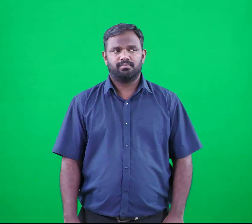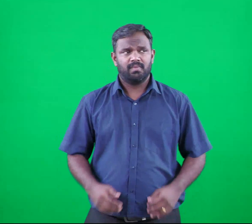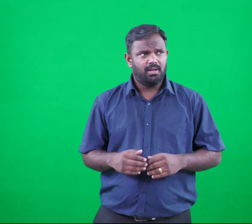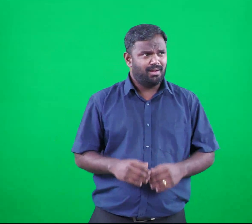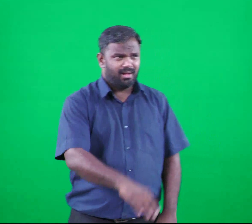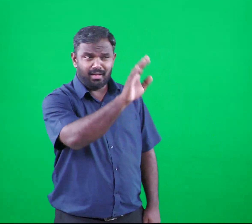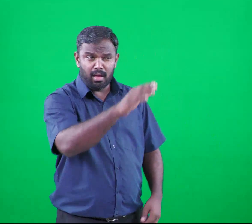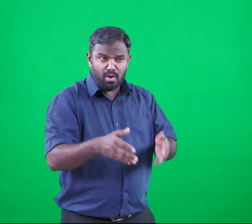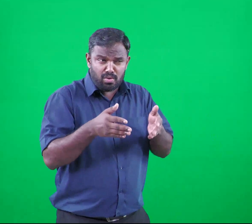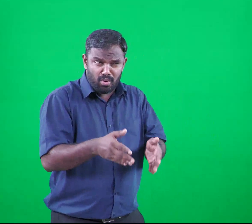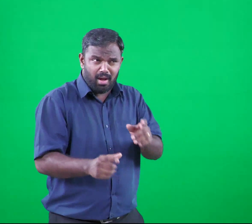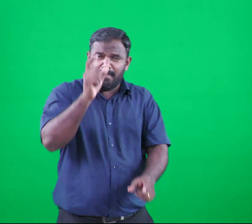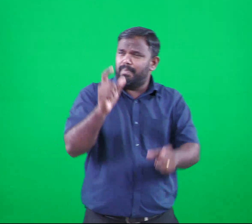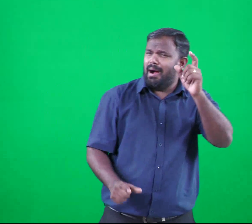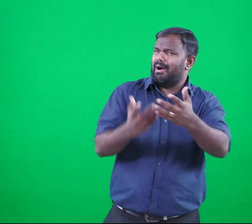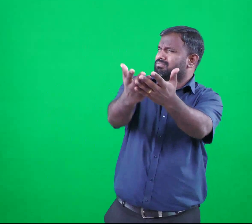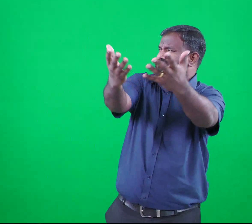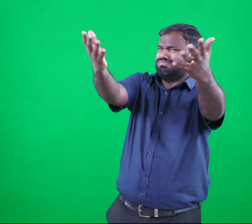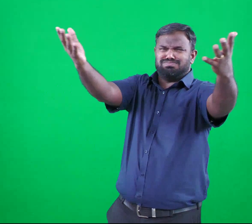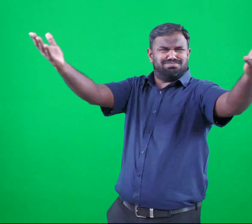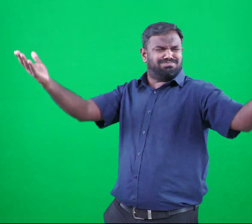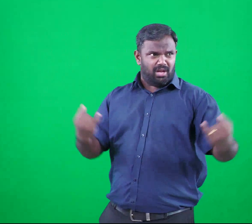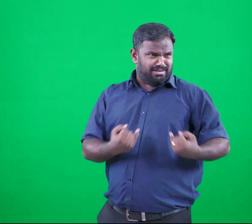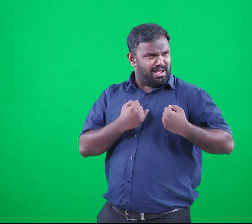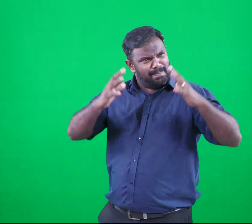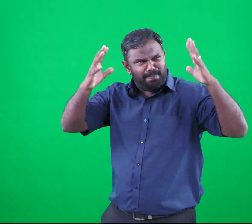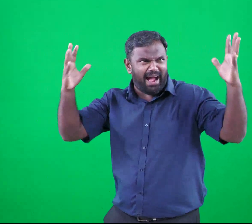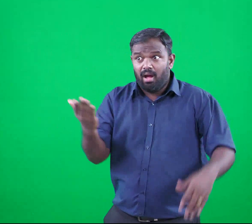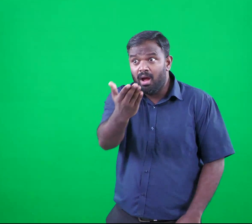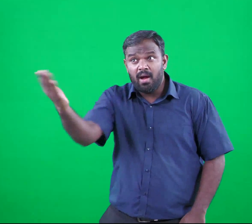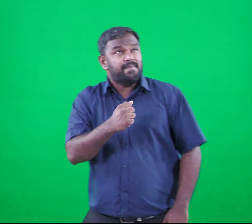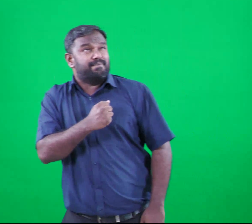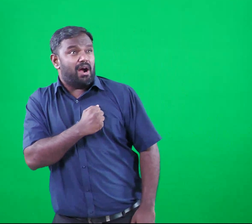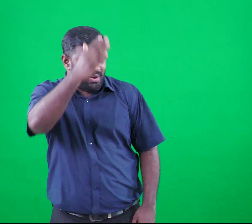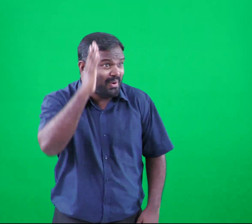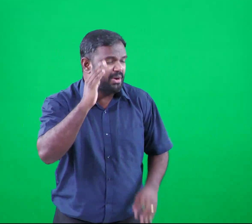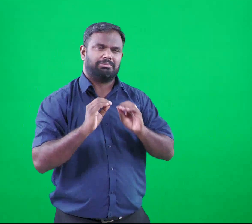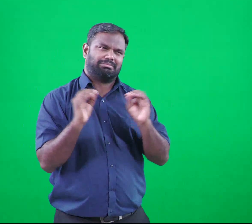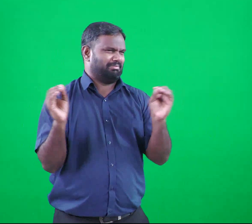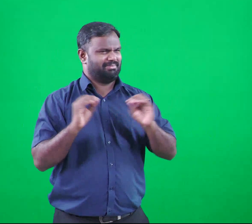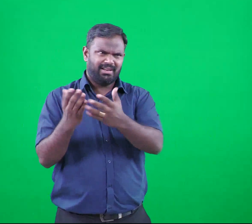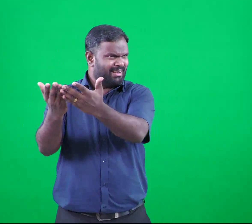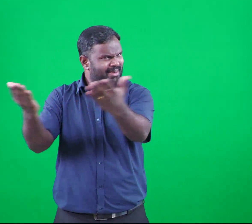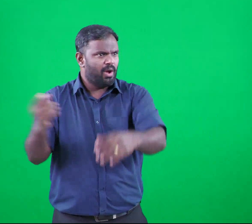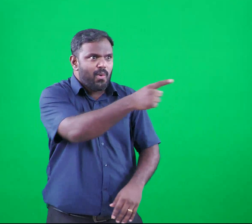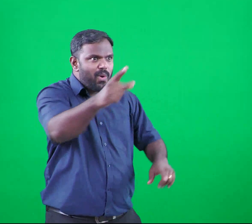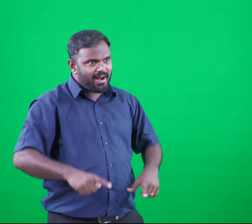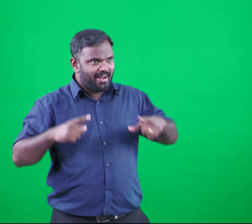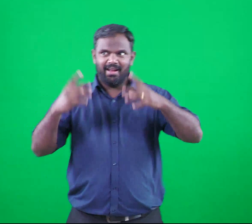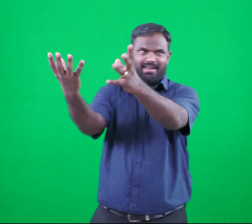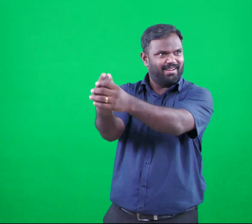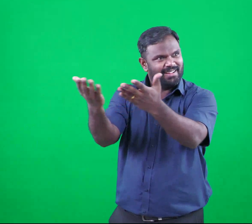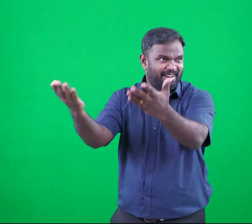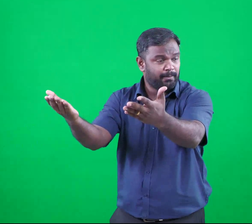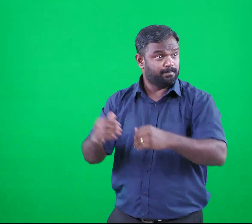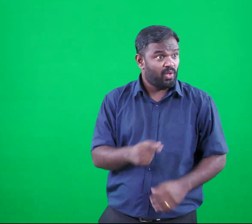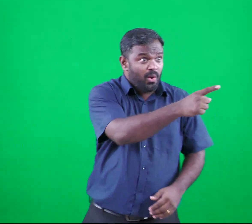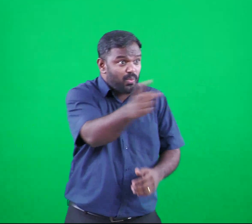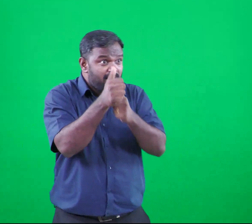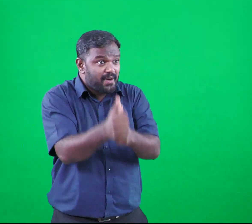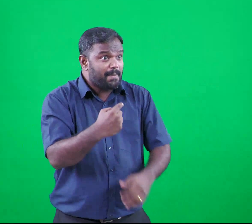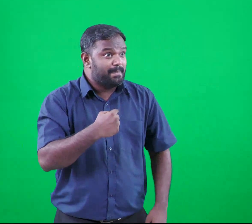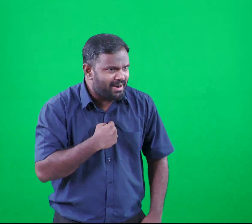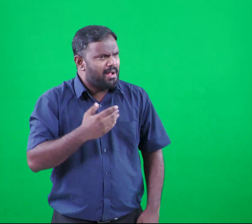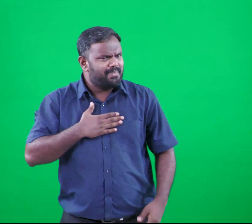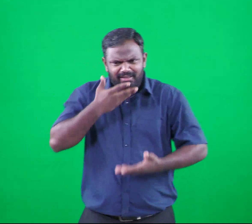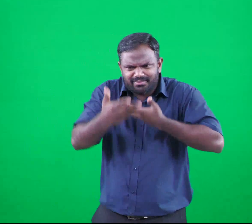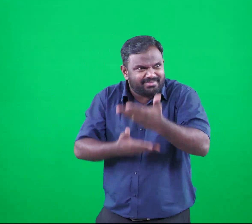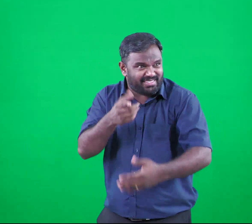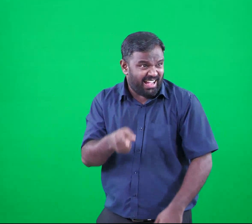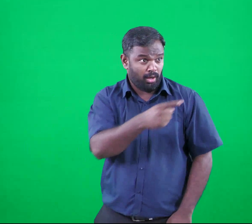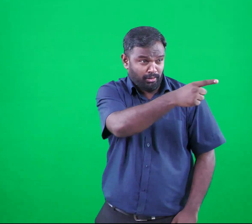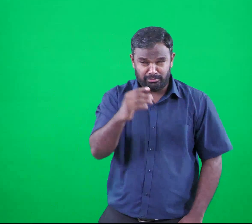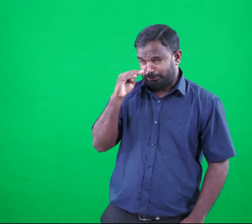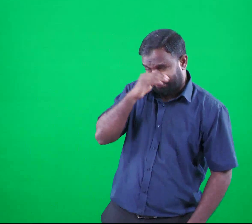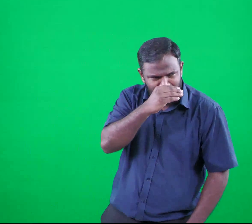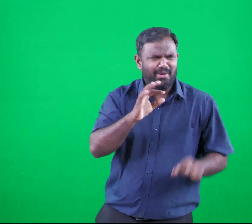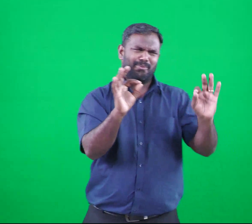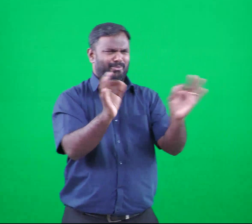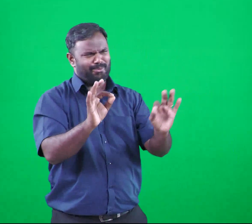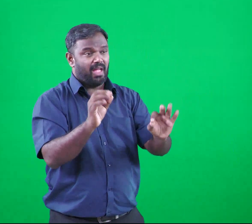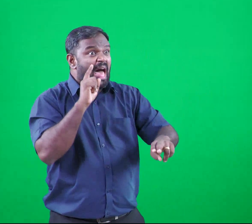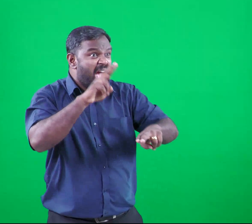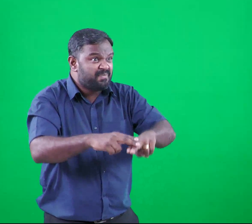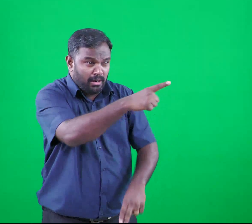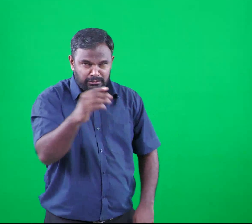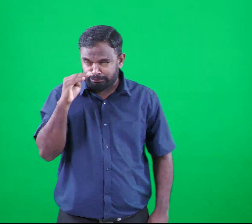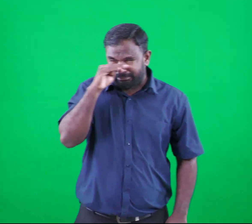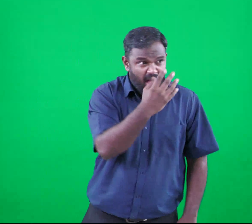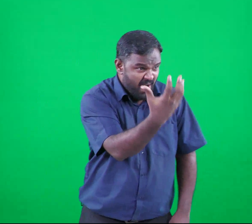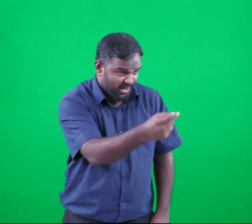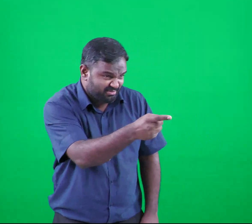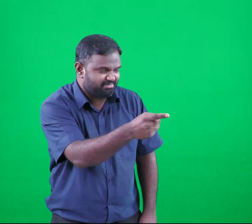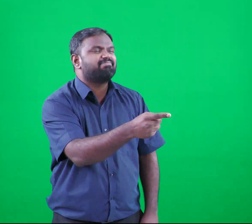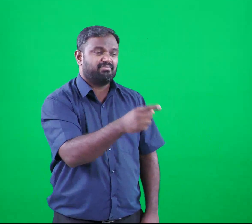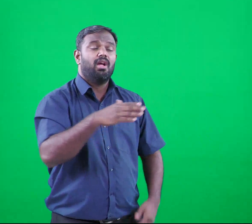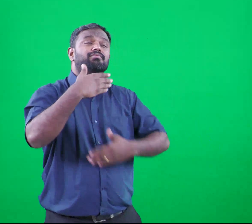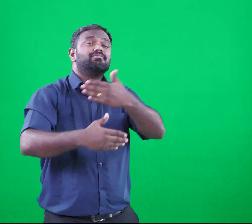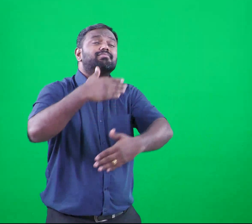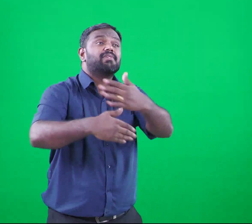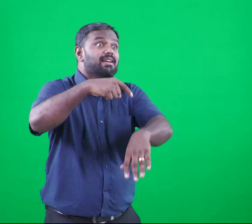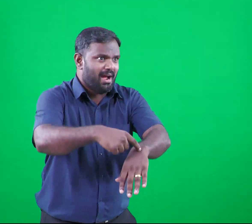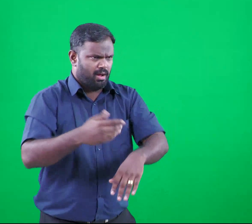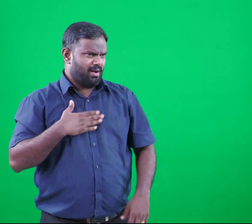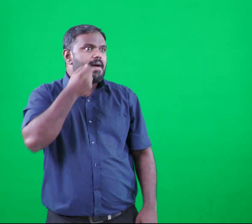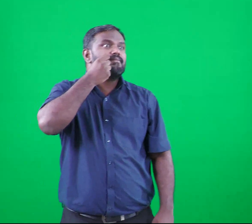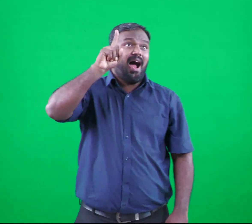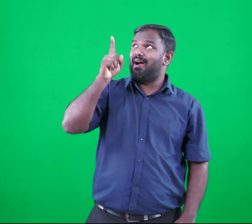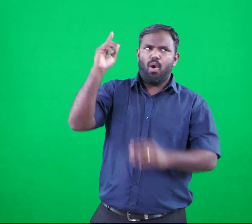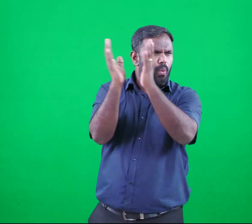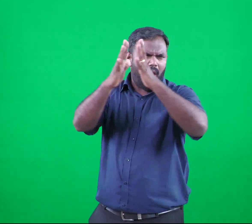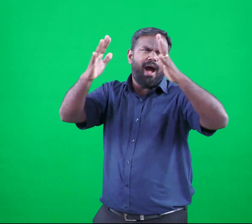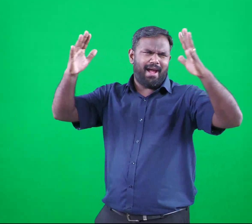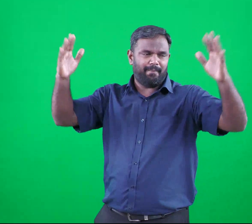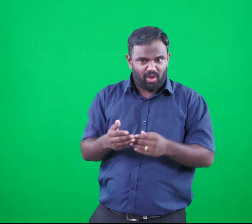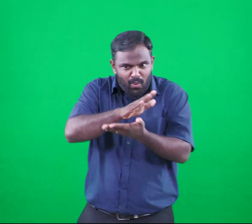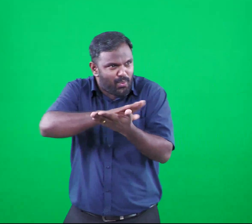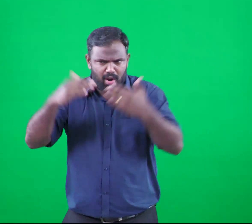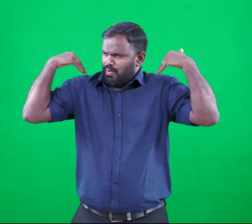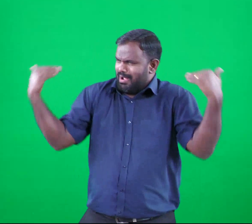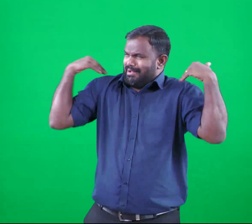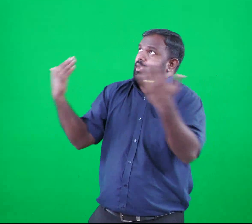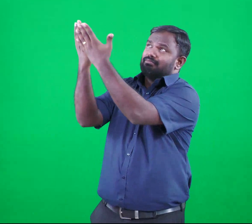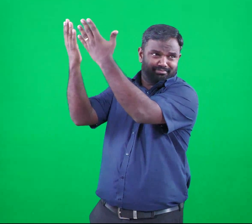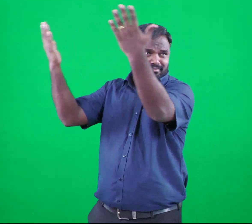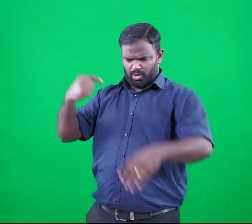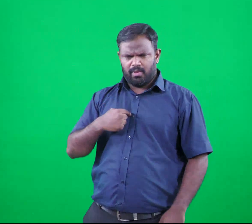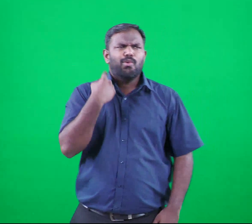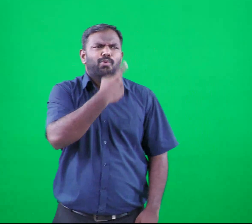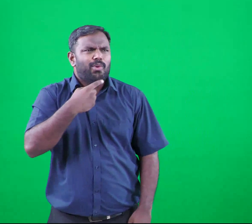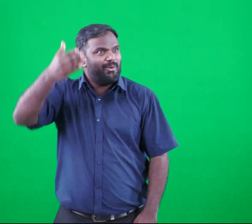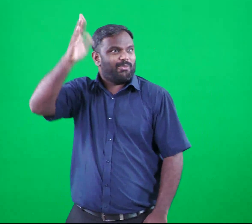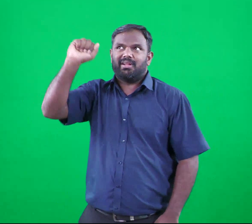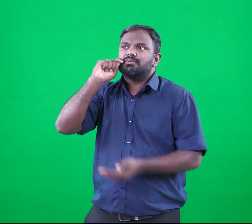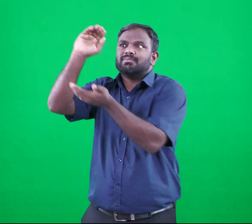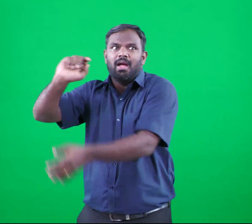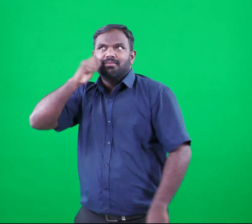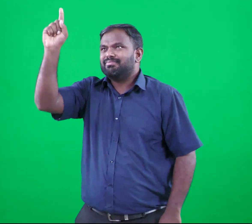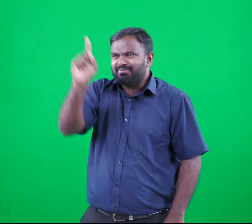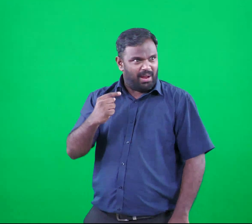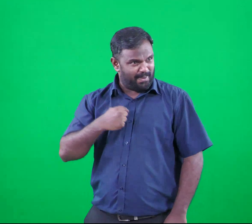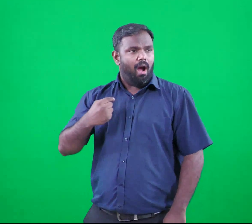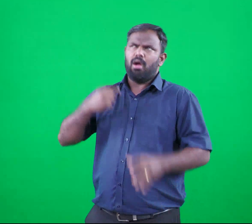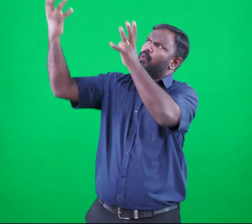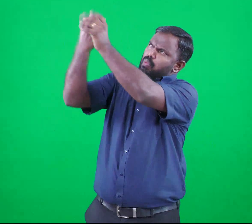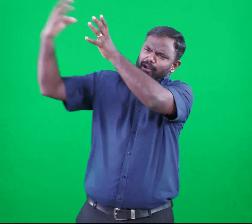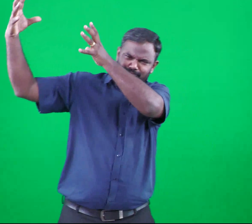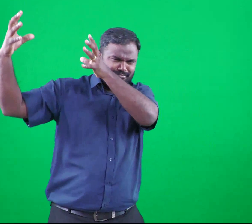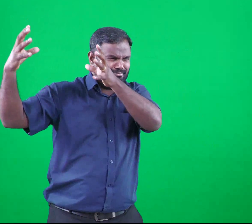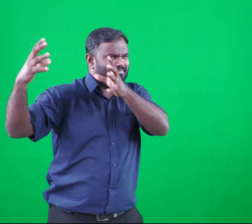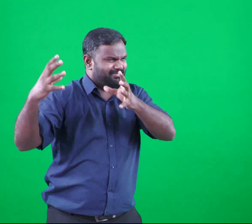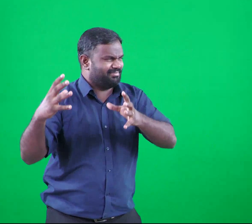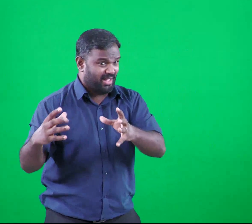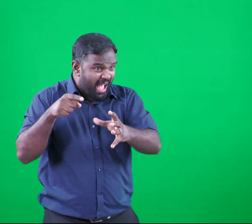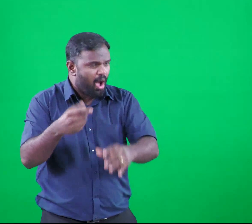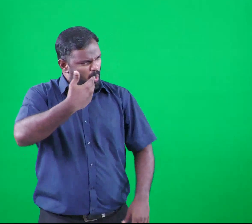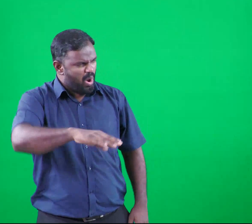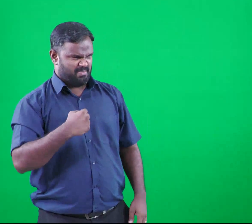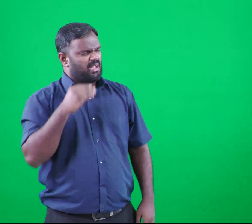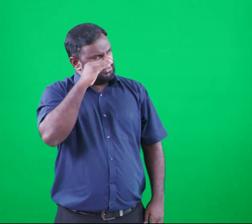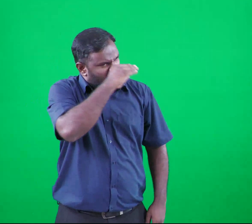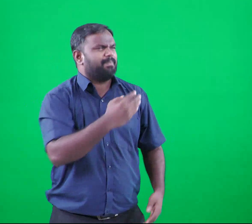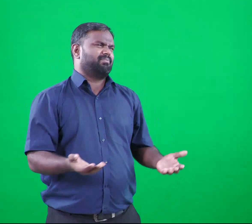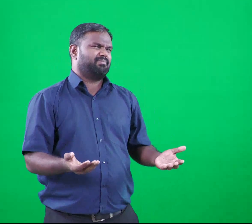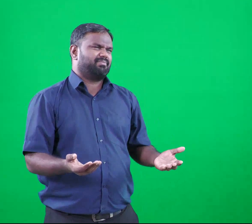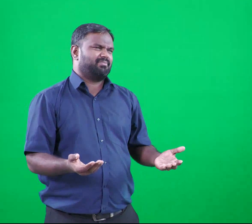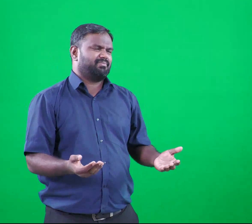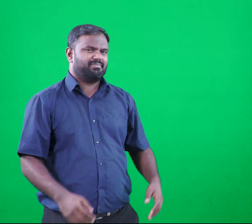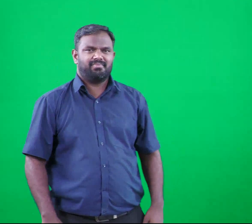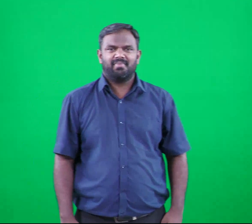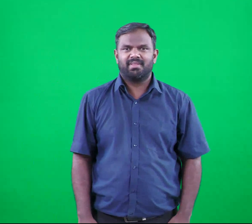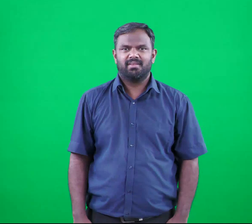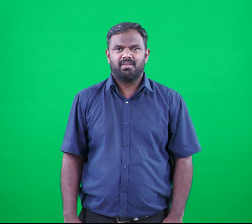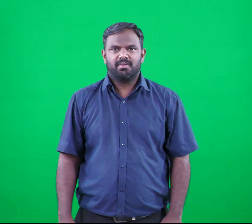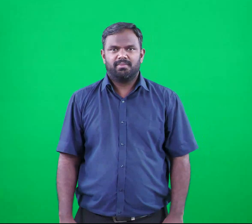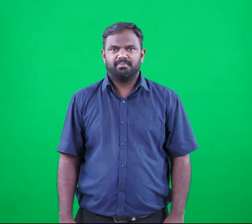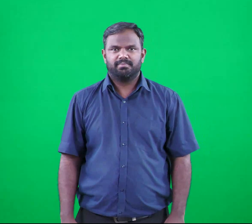If anyone is ashamed of Me and My words in this adulterous and sinful generation, the Son of Man will also be ashamed of him when He comes in His Father's glory with the holy angels."